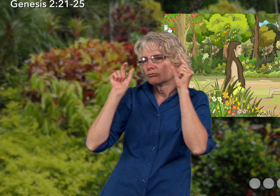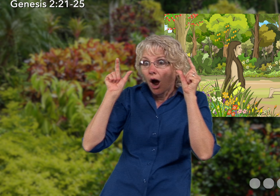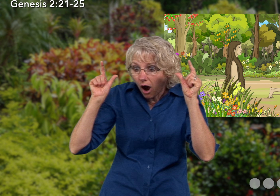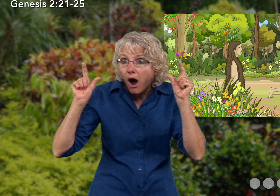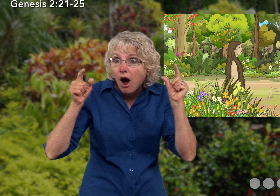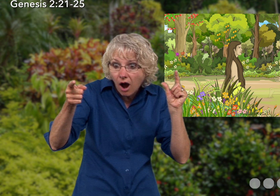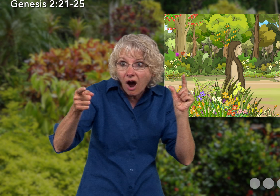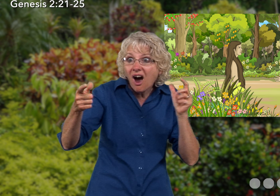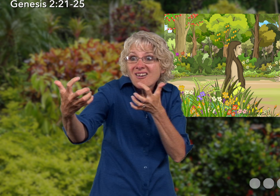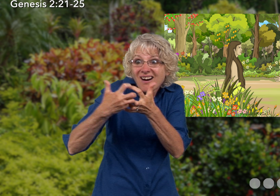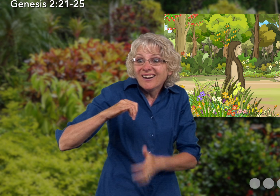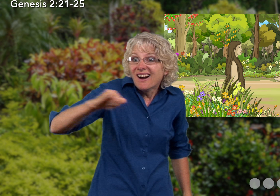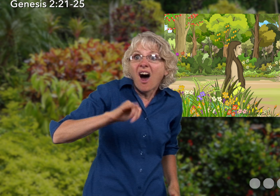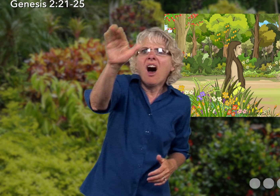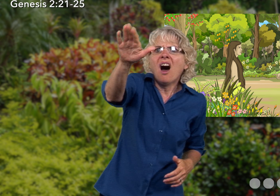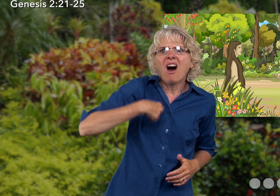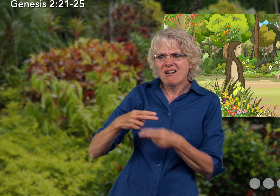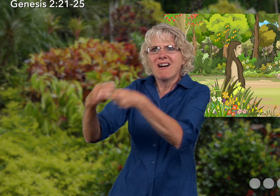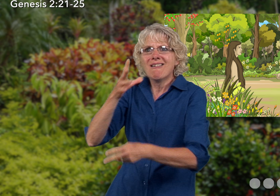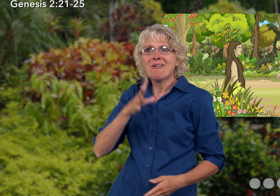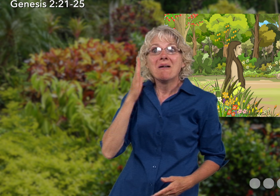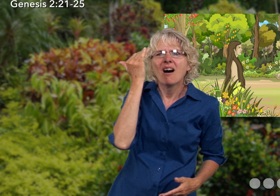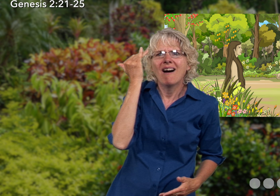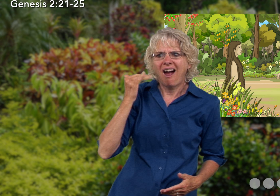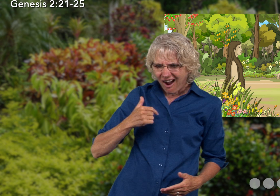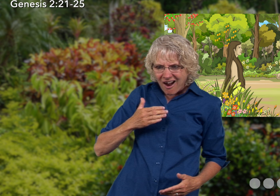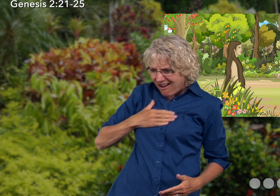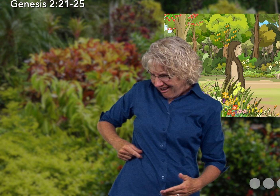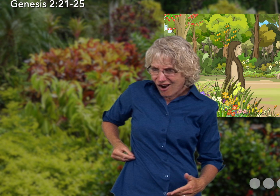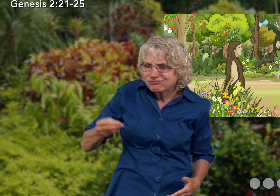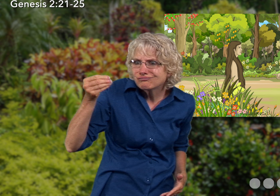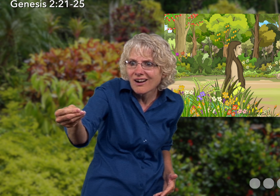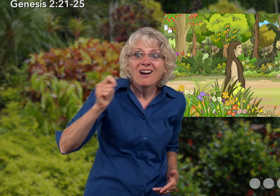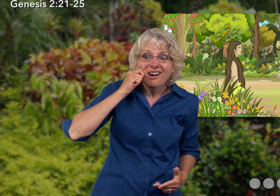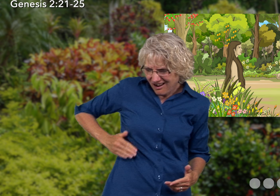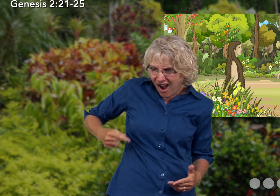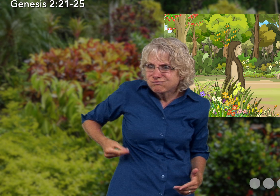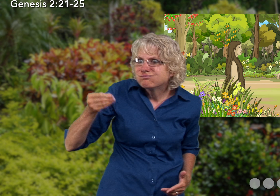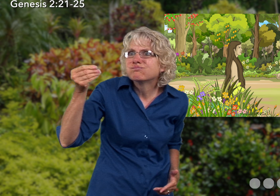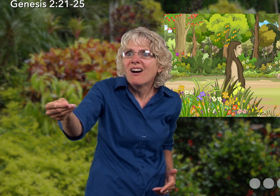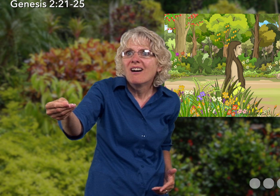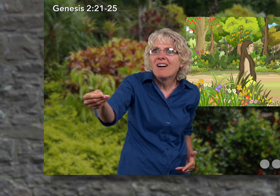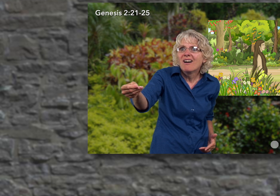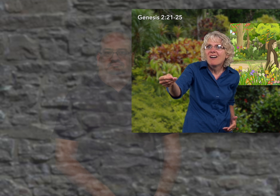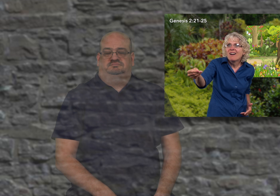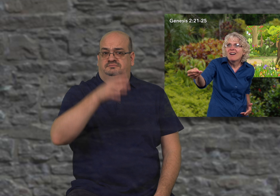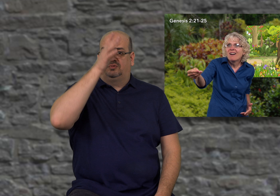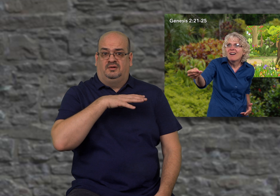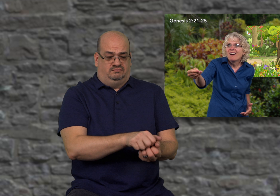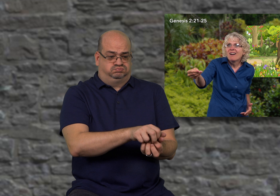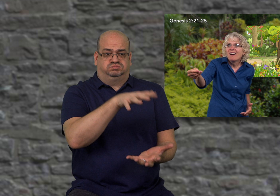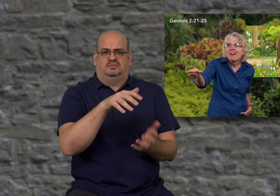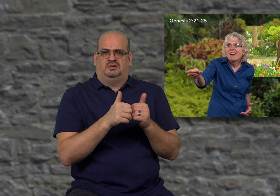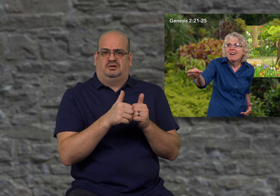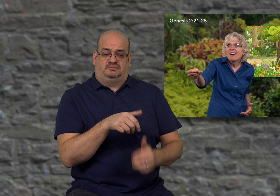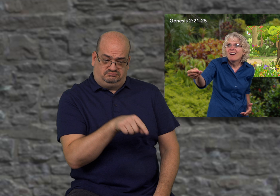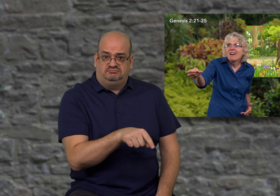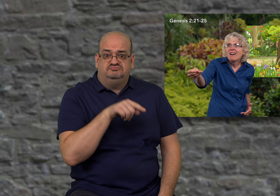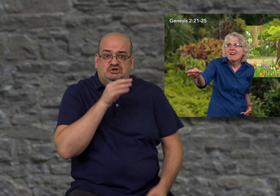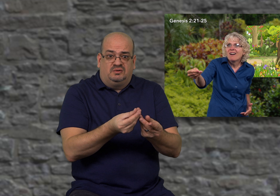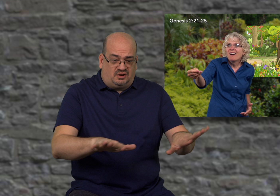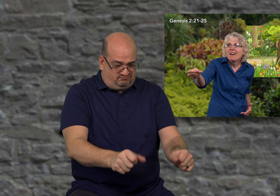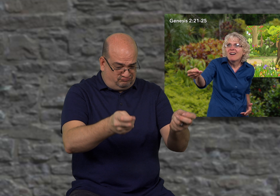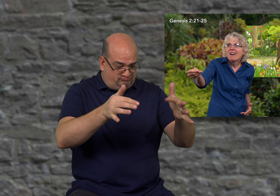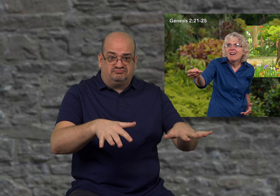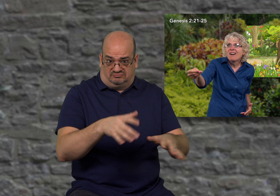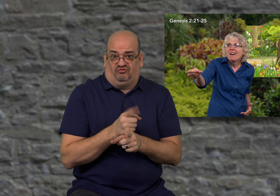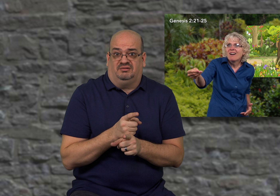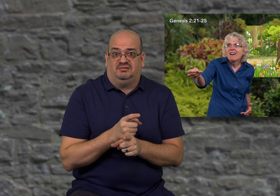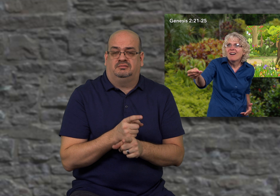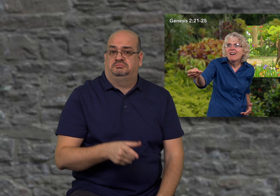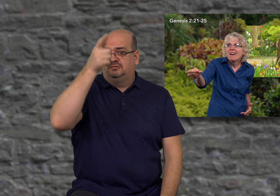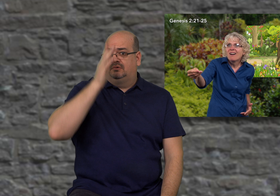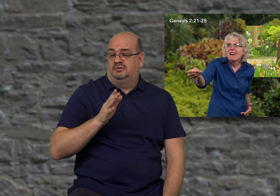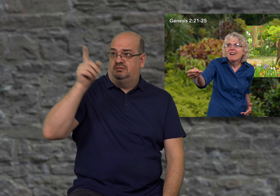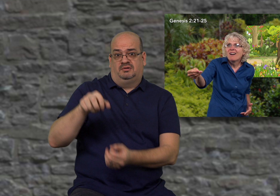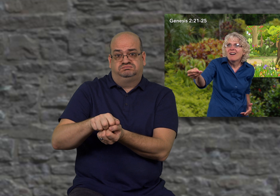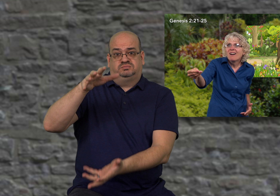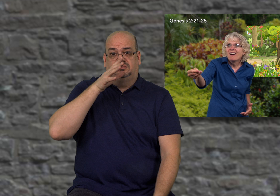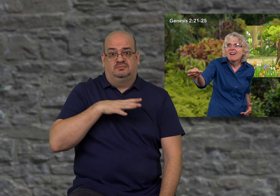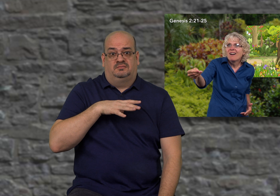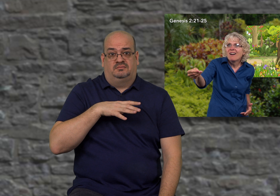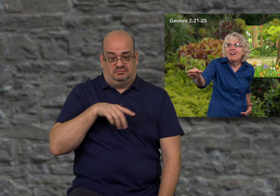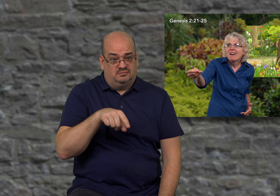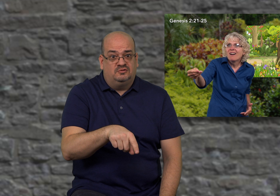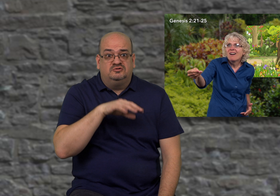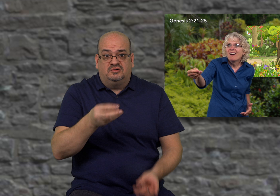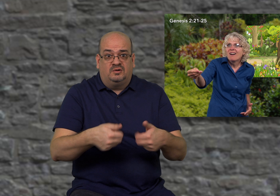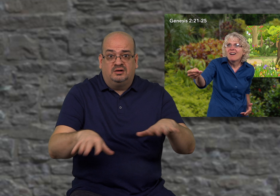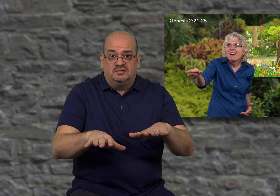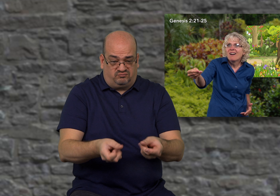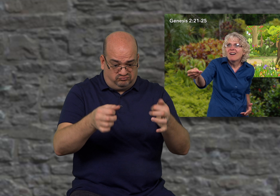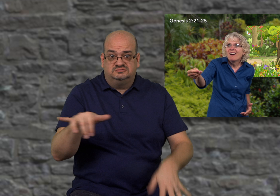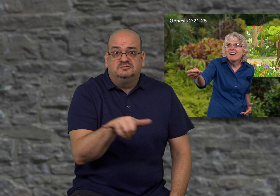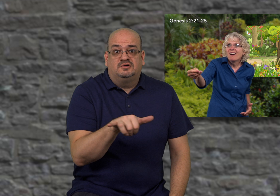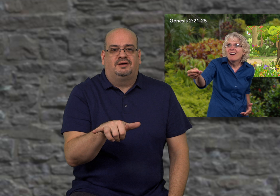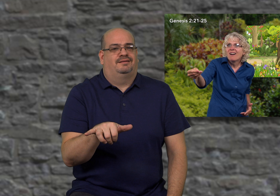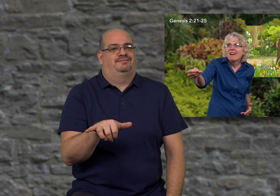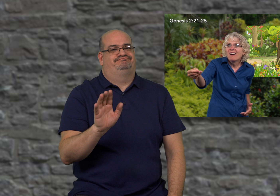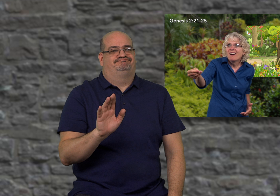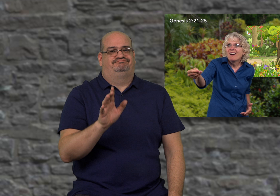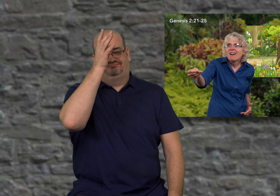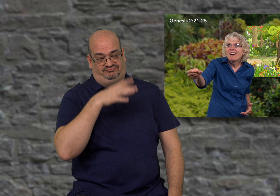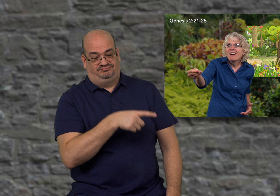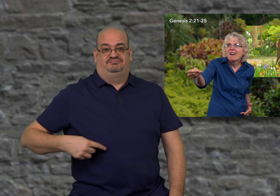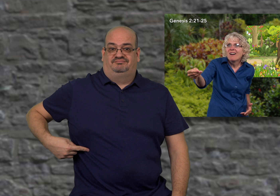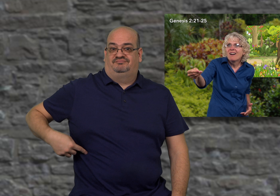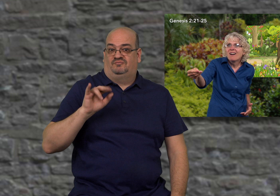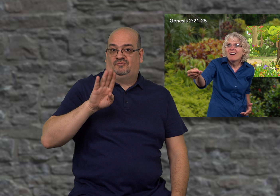And the man said: “This is now bone of my bones and flesh of my flesh;